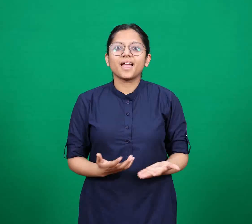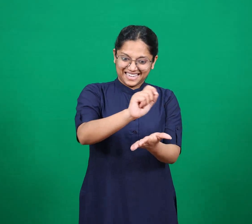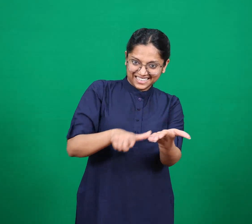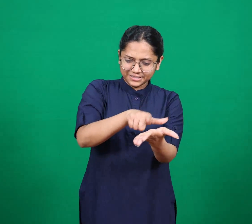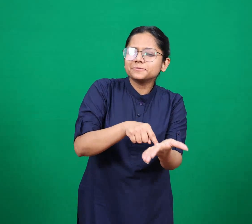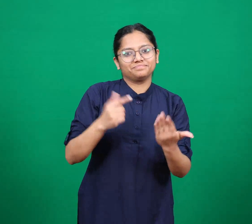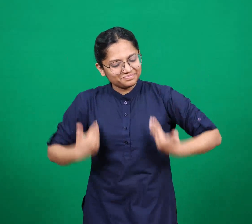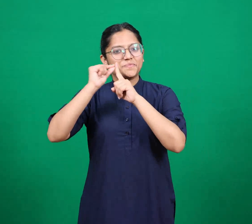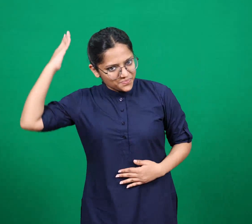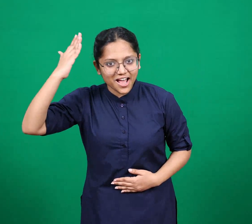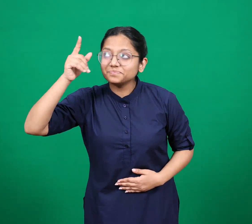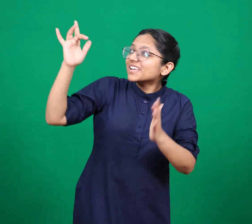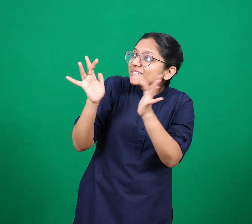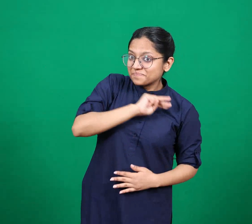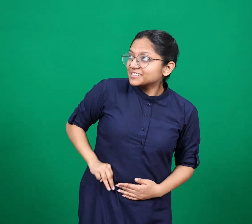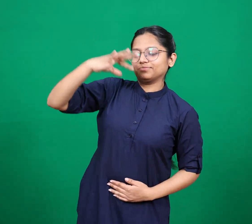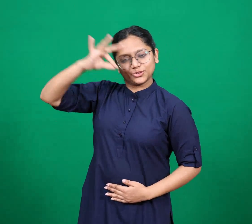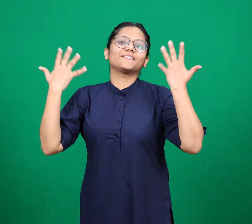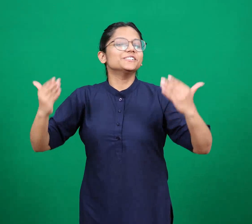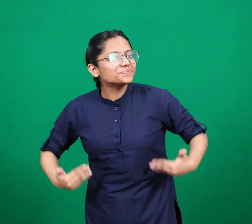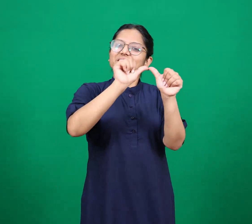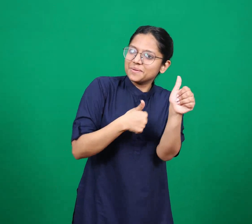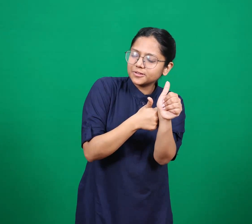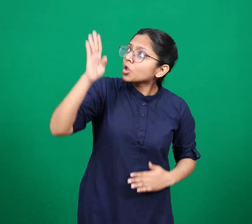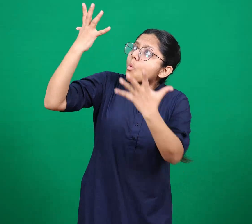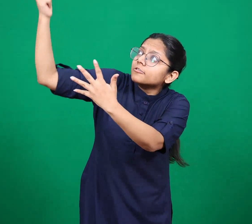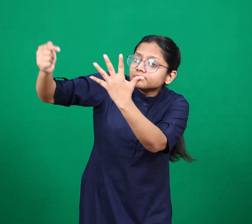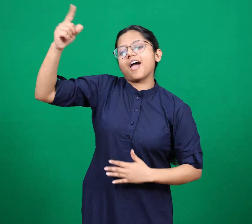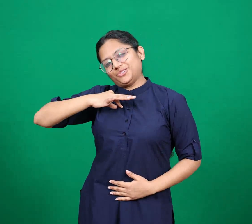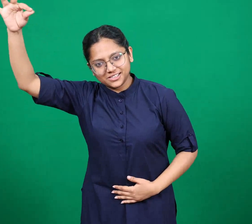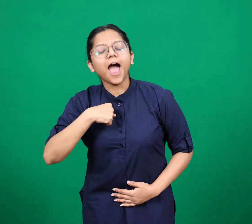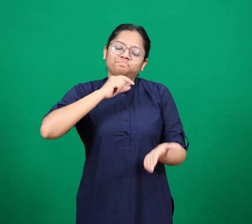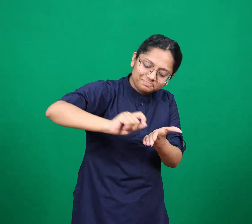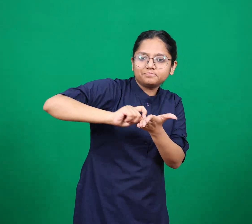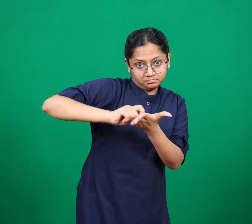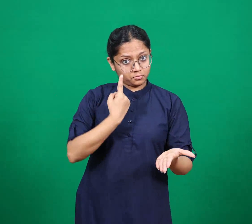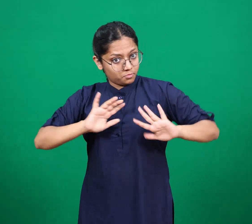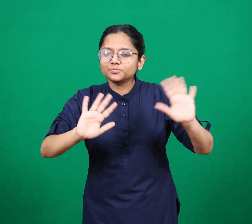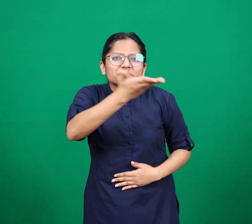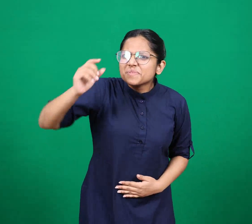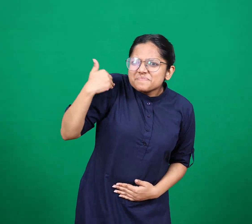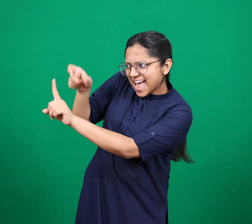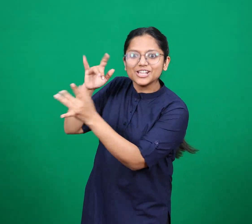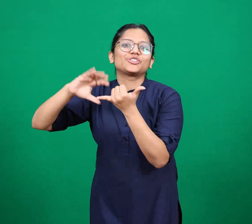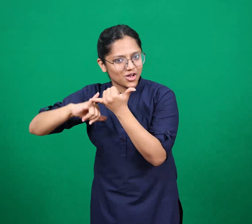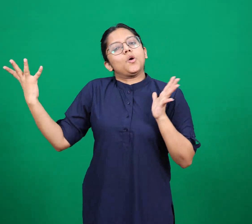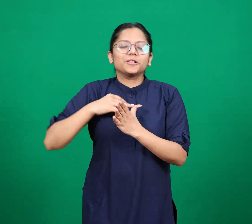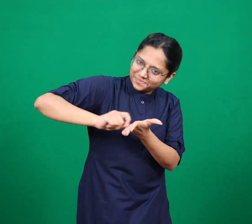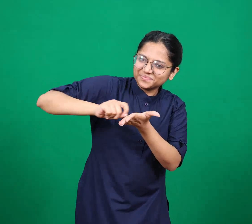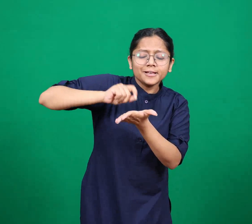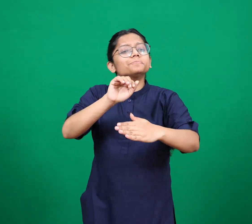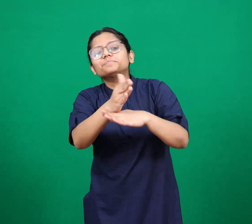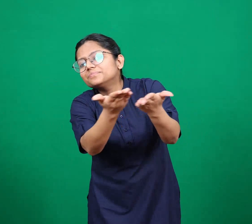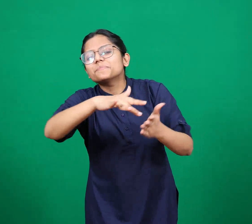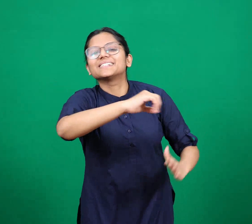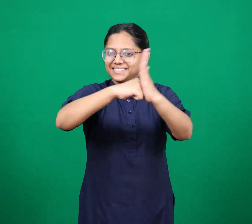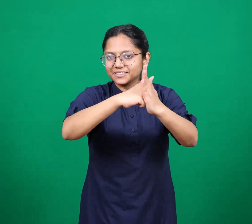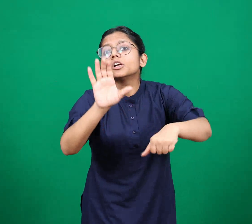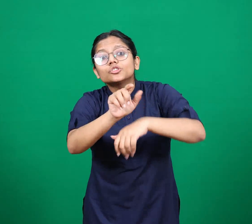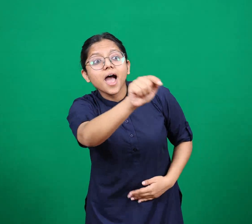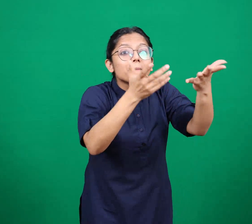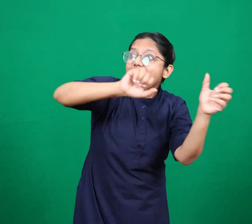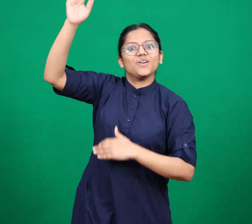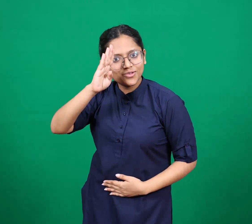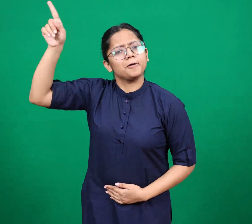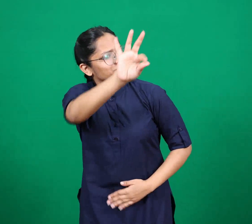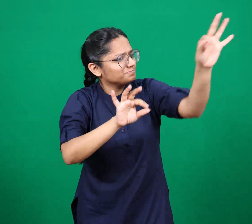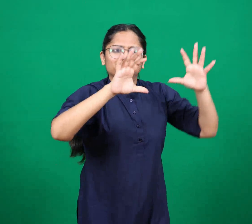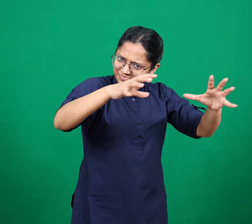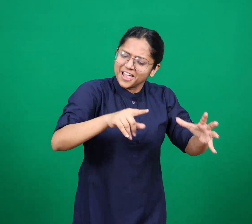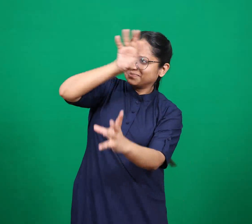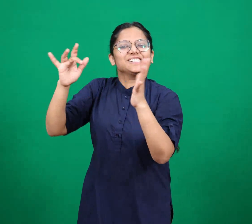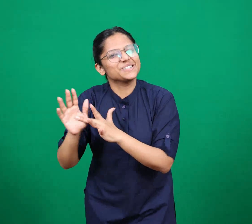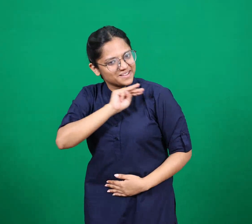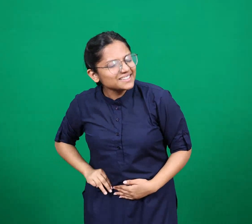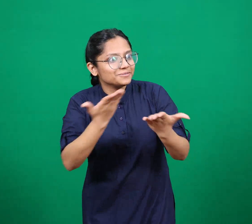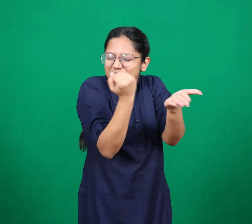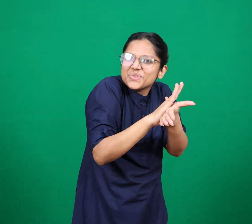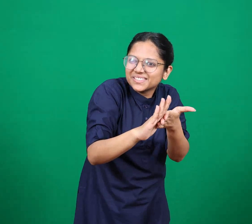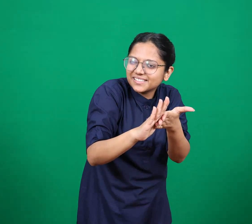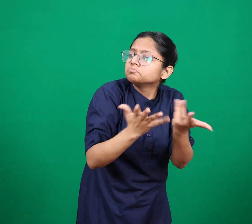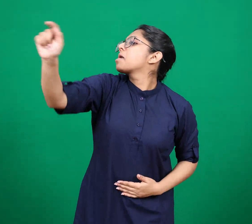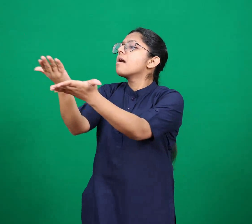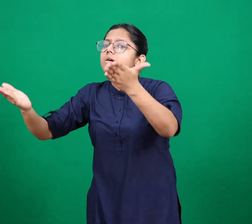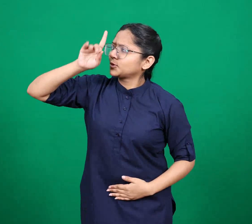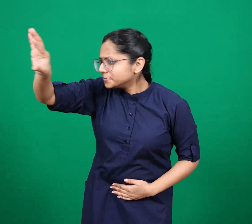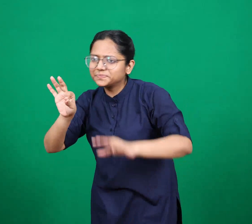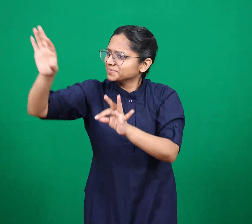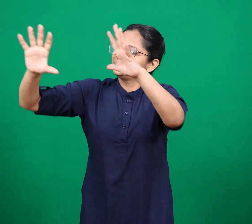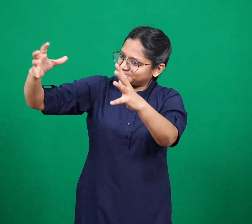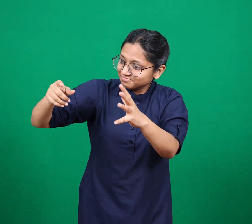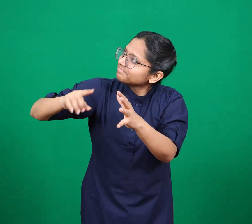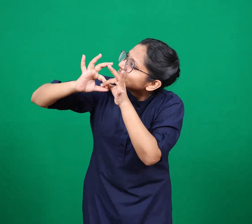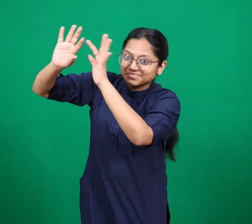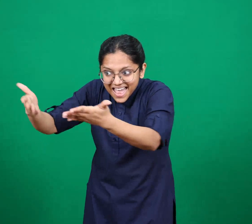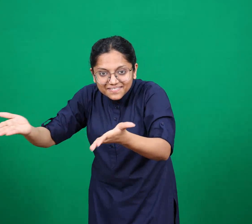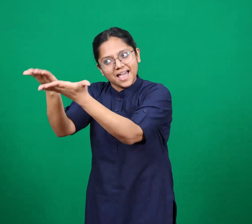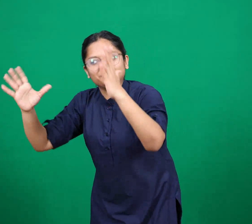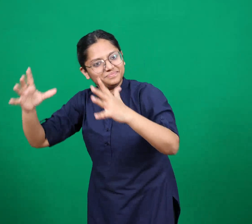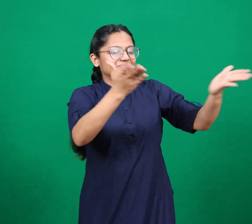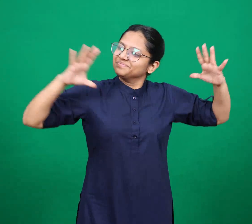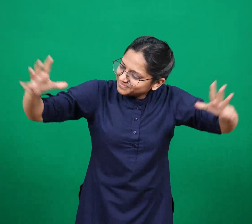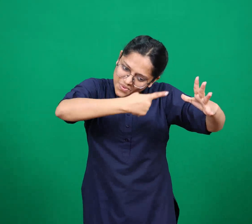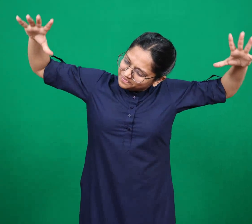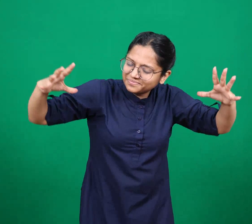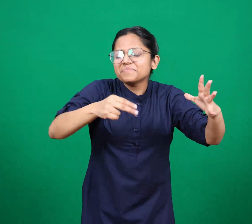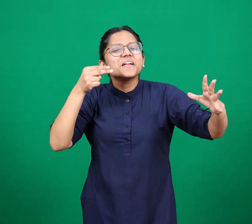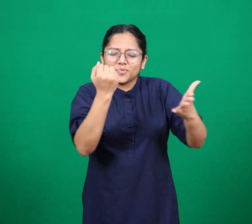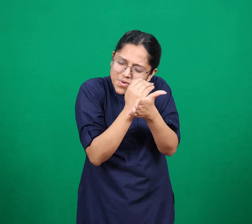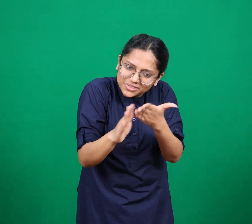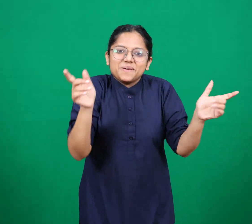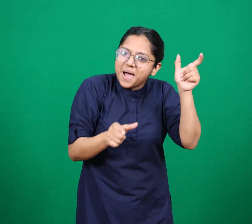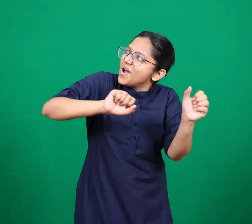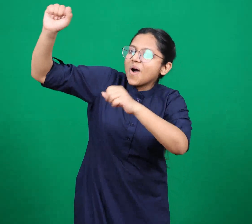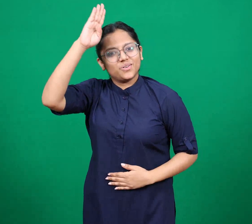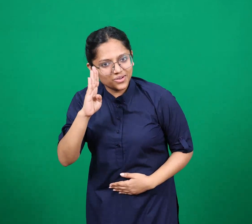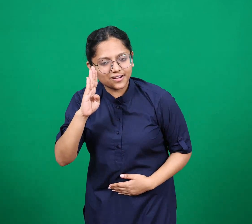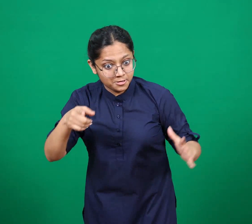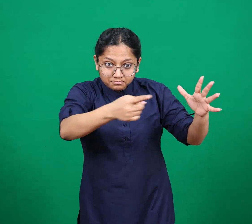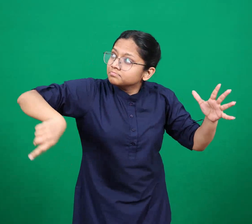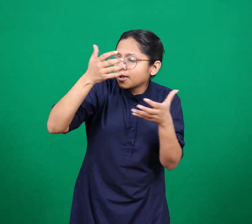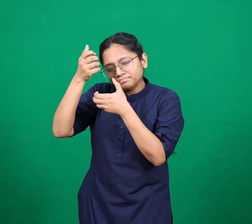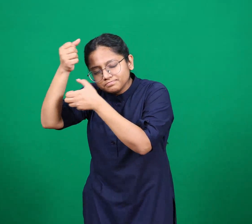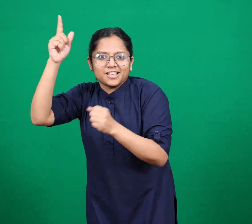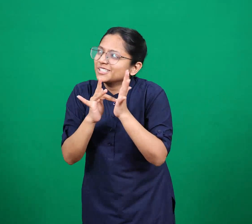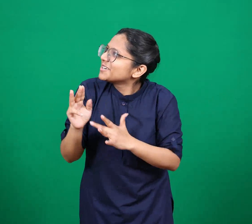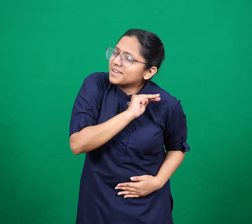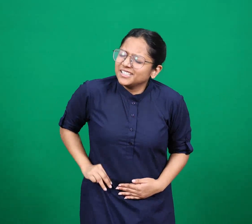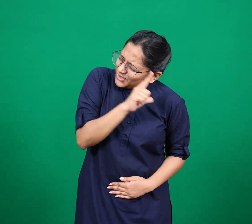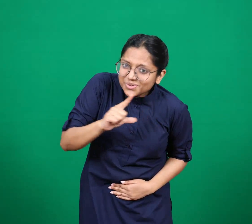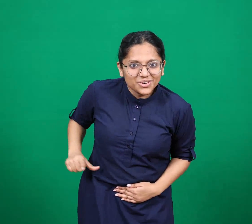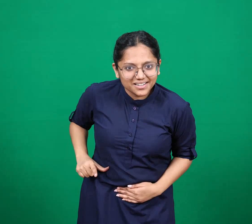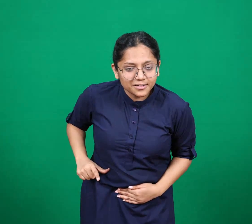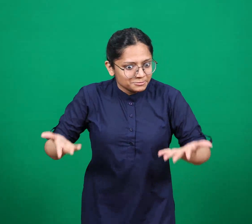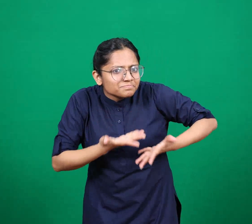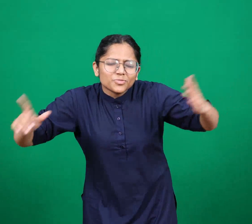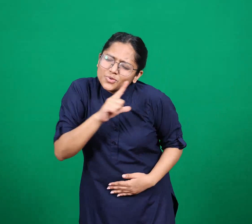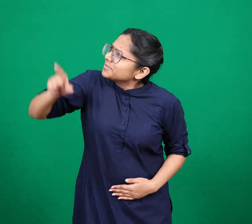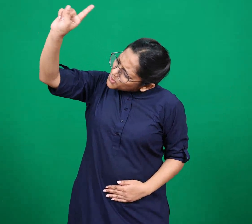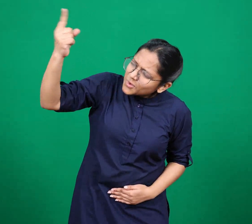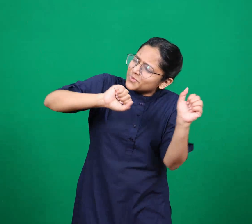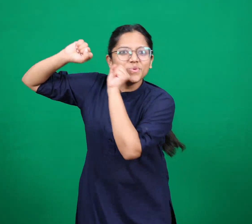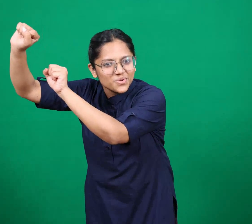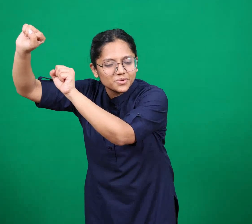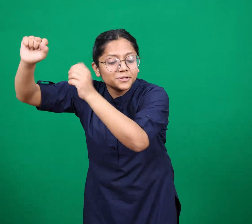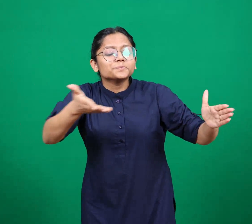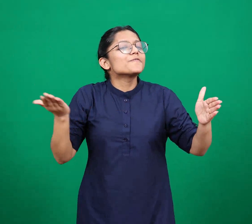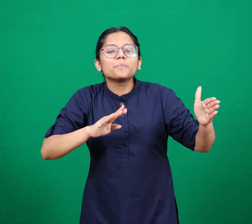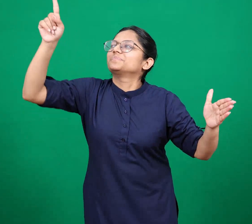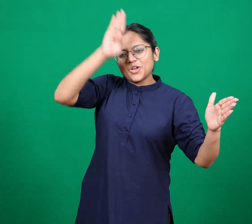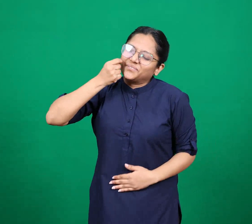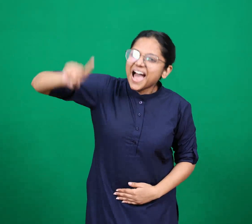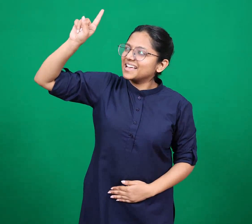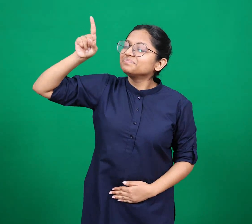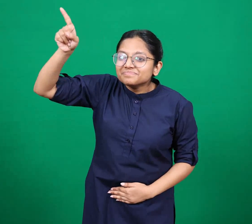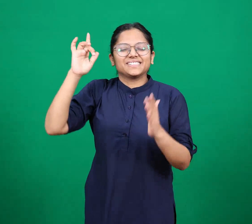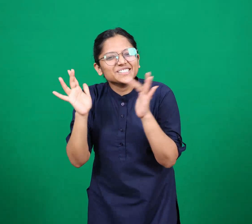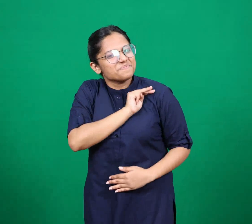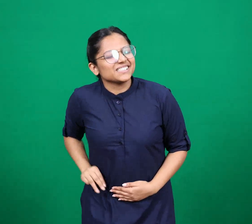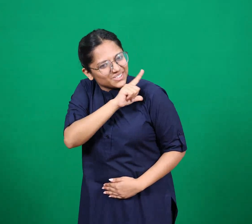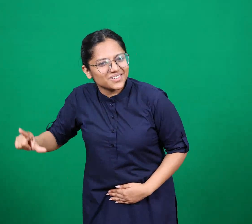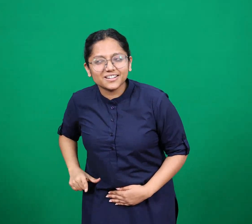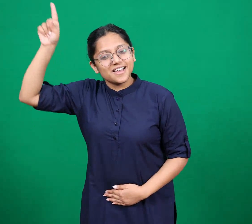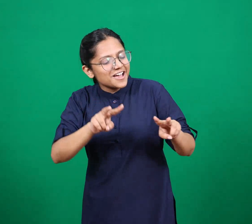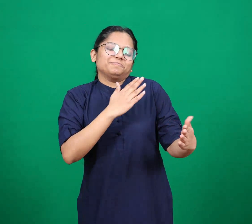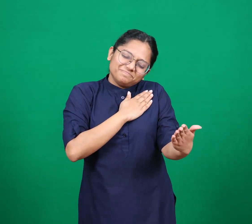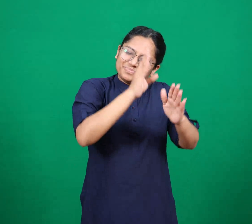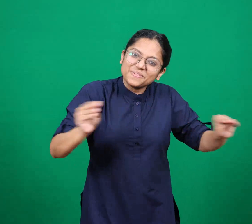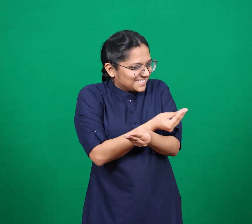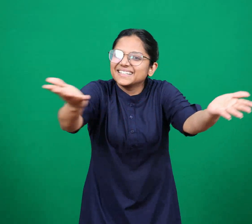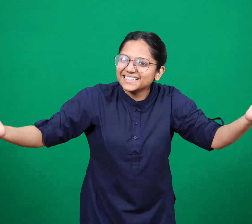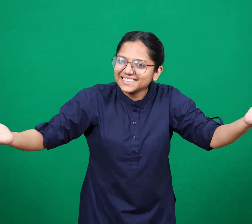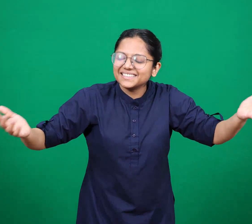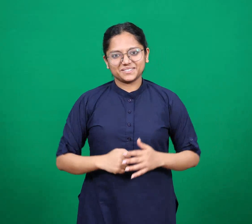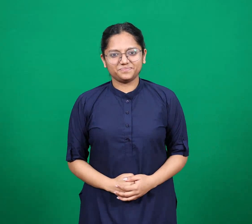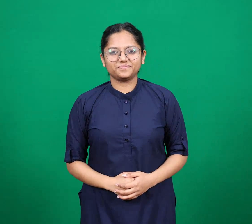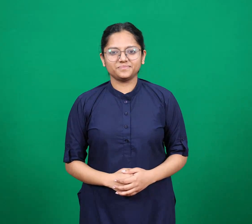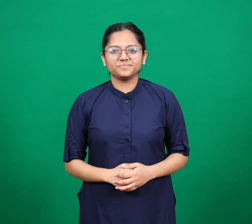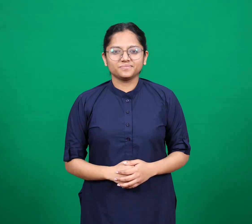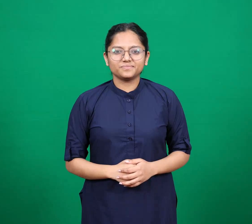Paul, called to be an apostle of Christ Jesus by the will of God, and our brother Sosthenes, To the church of God in Corinth, to those sanctified in Christ Jesus and called to be holy, together with all those everywhere who call on the name of our Lord Jesus Christ, their Lord and ours: Grace and peace to you from God our Father and the Lord Jesus Christ.